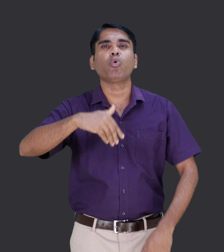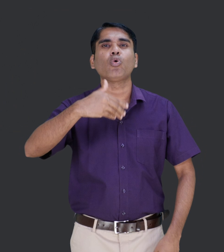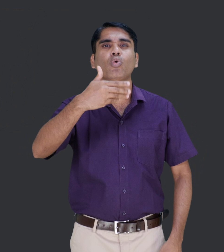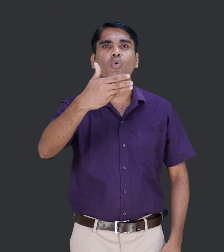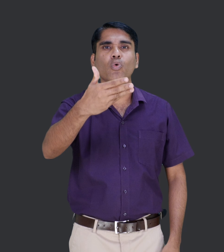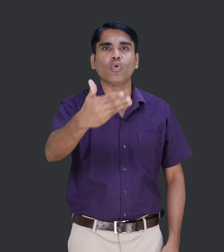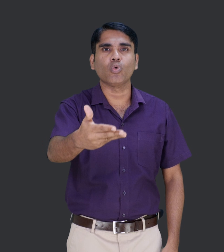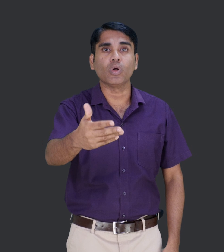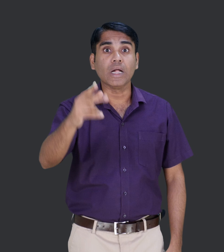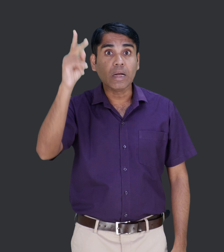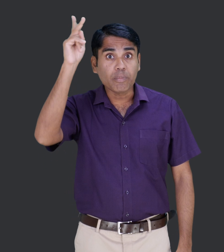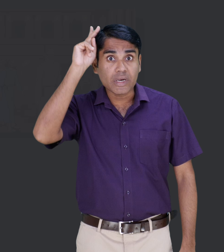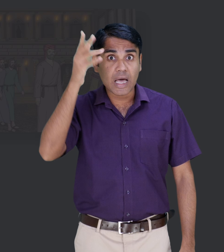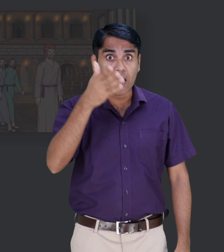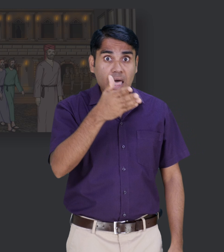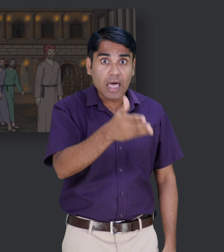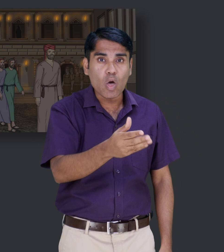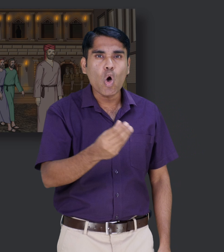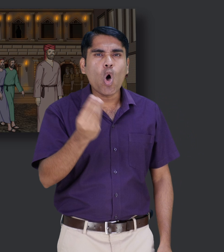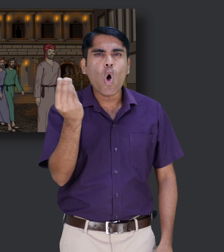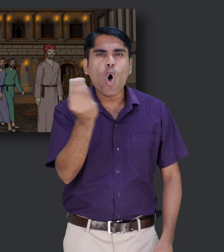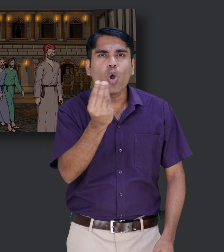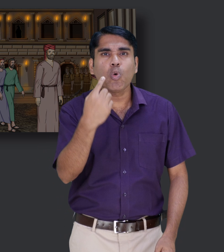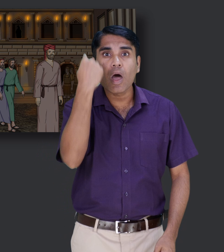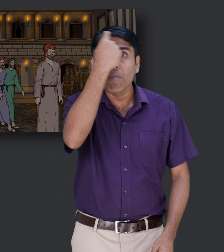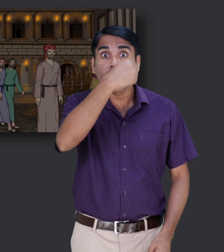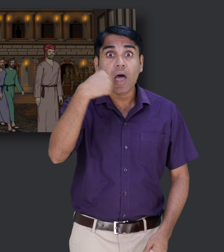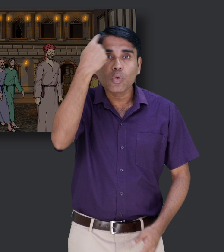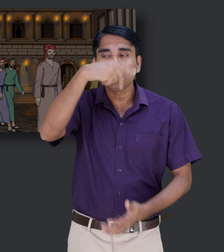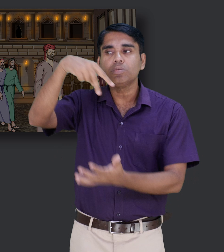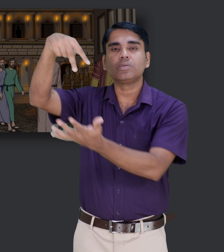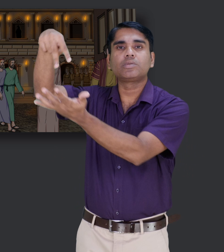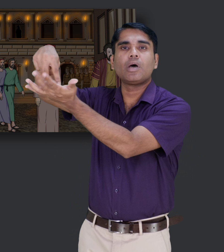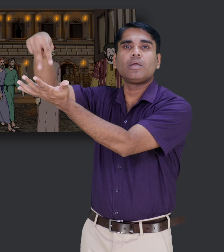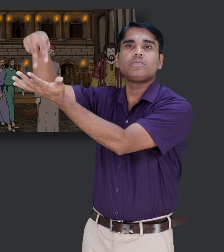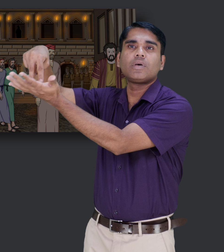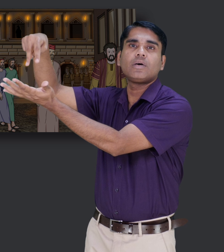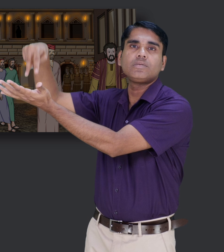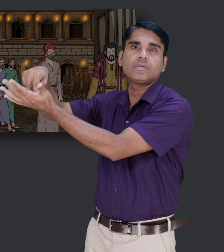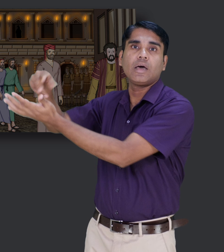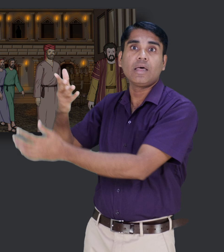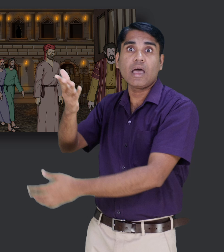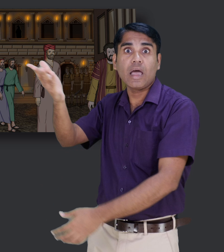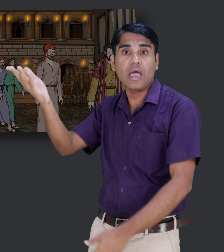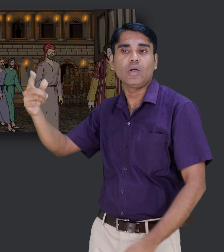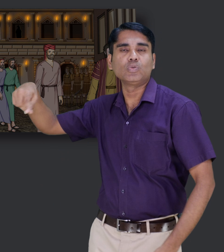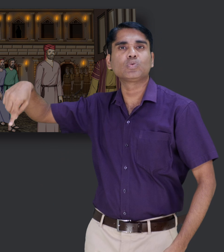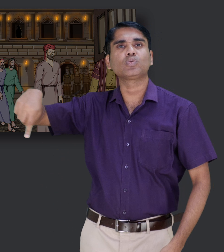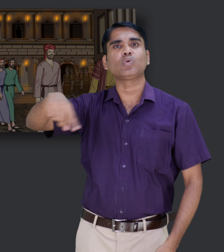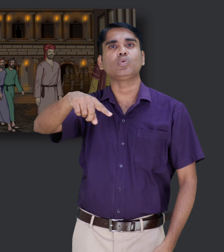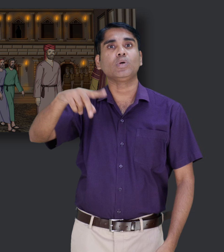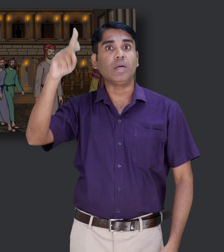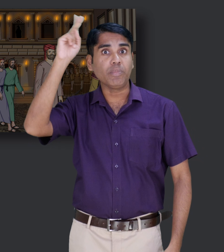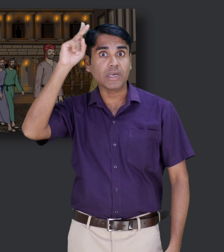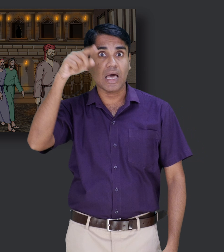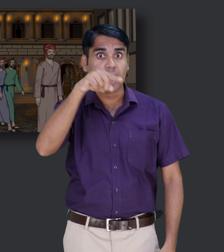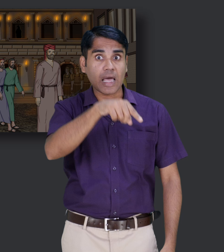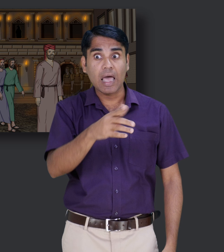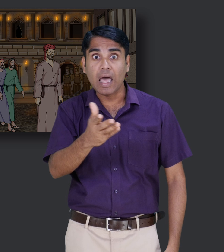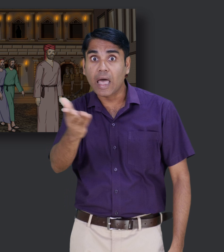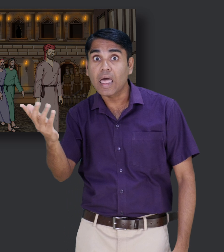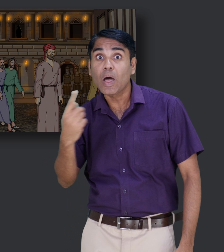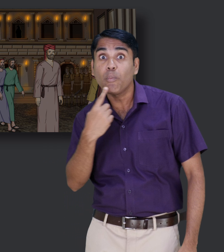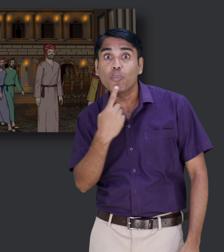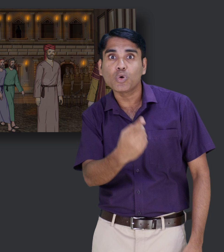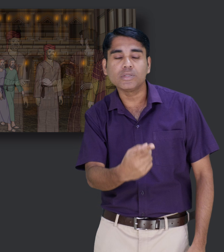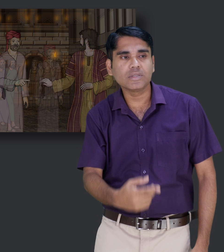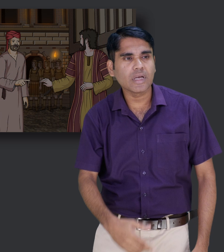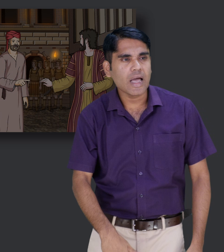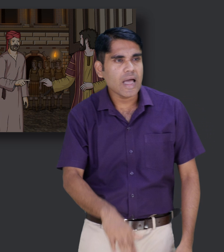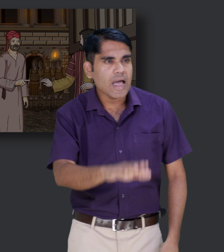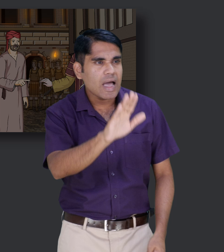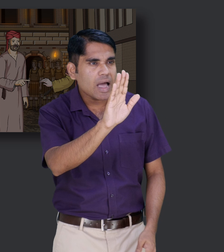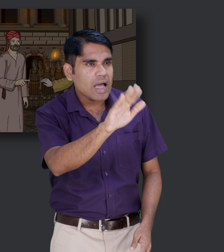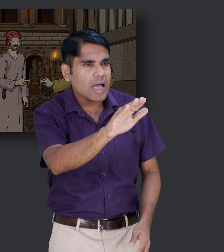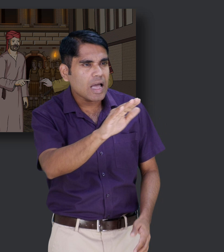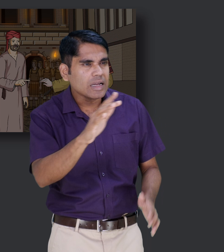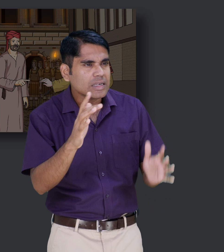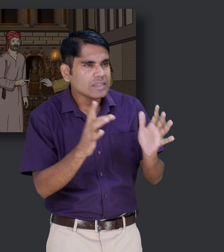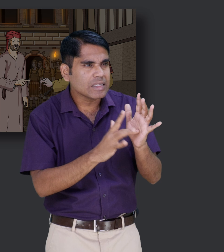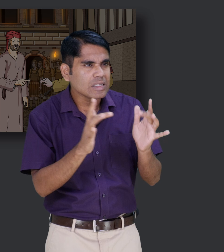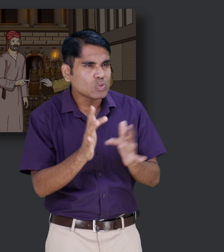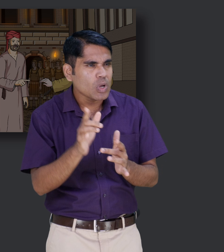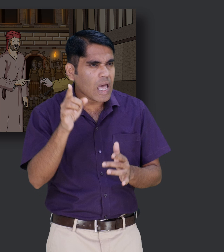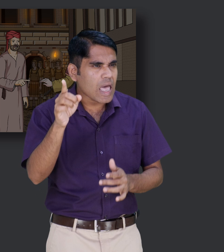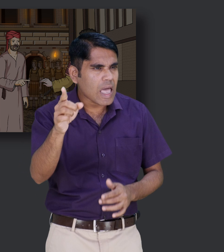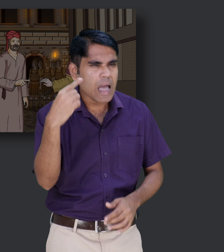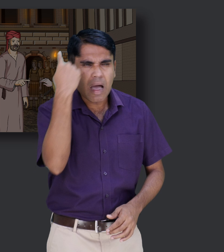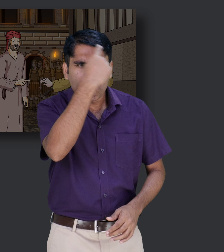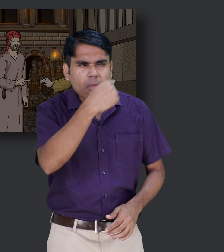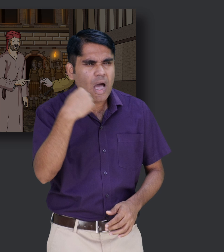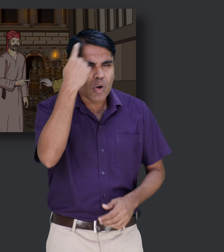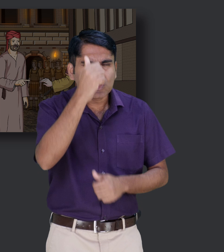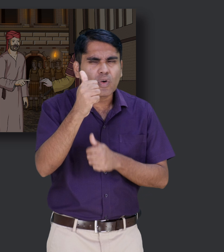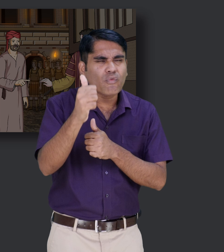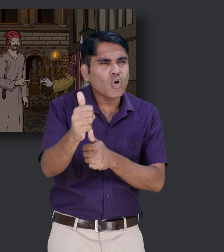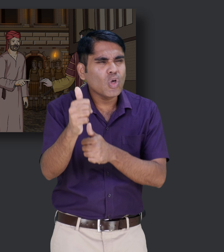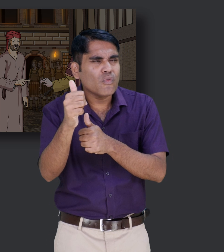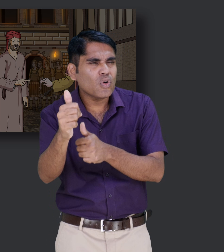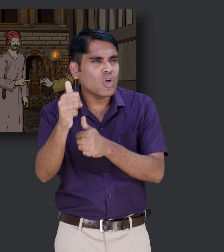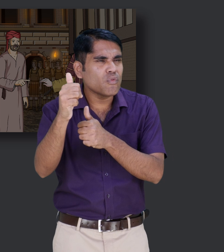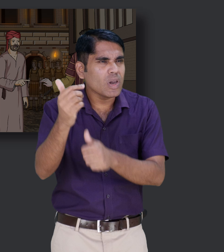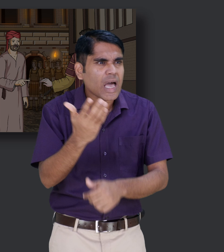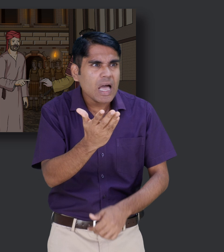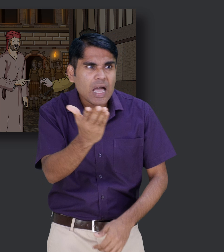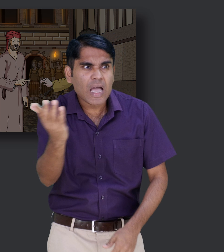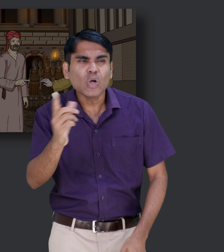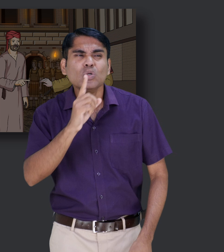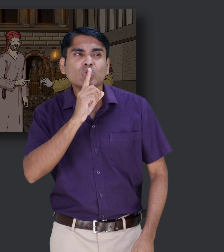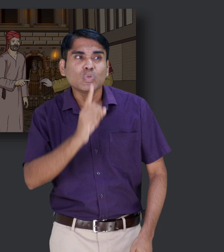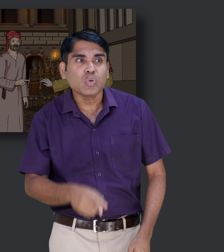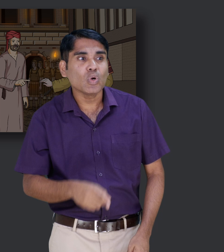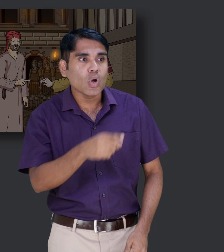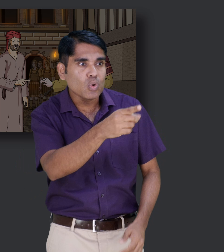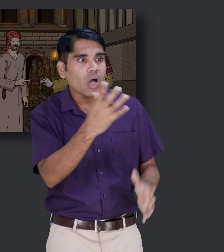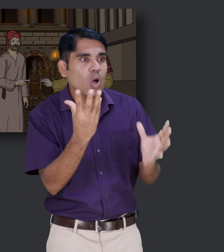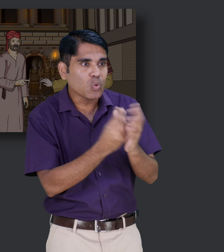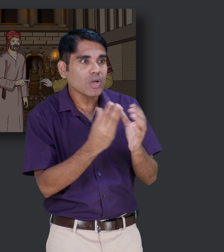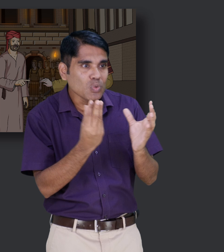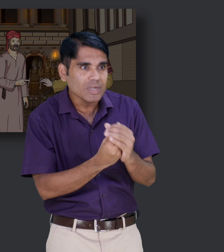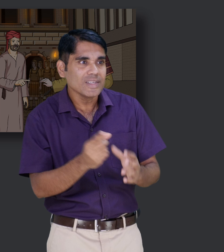After a little while, those standing nearby came up to Peter.